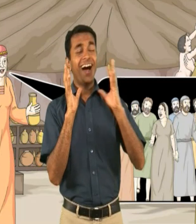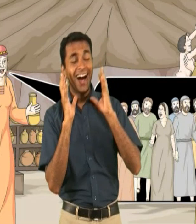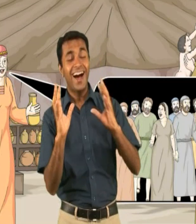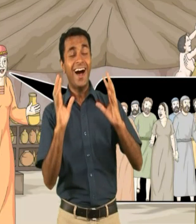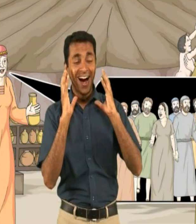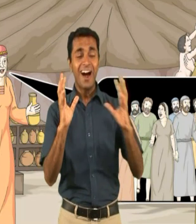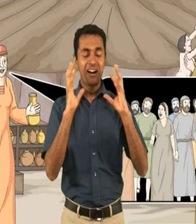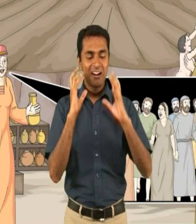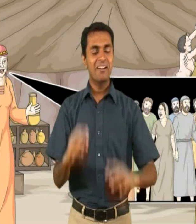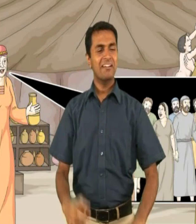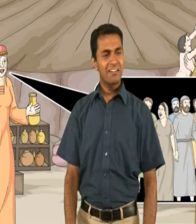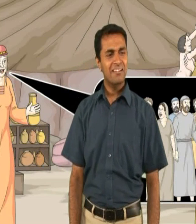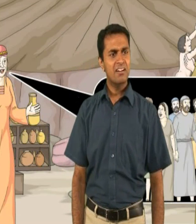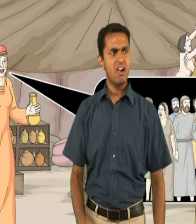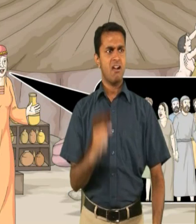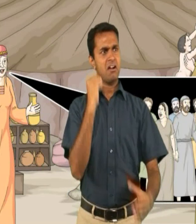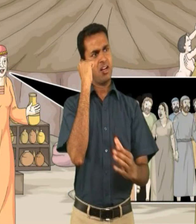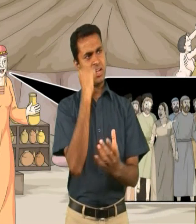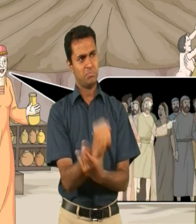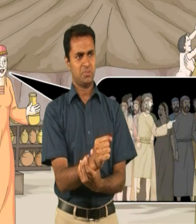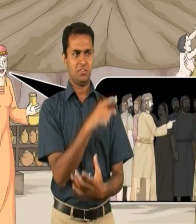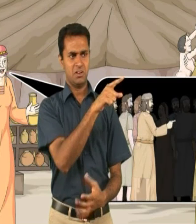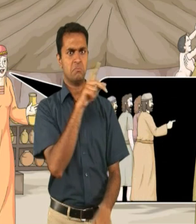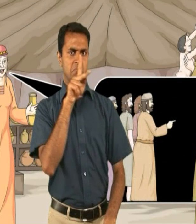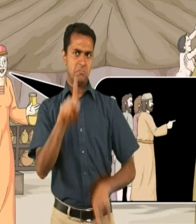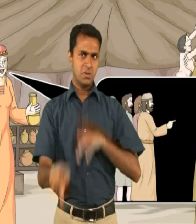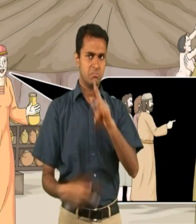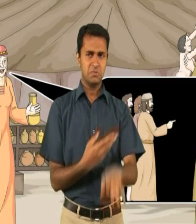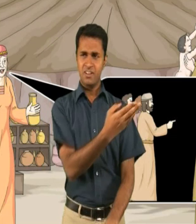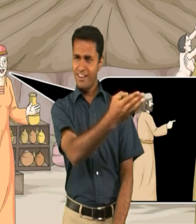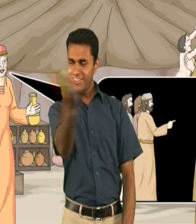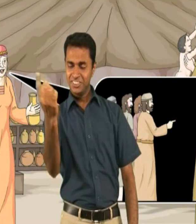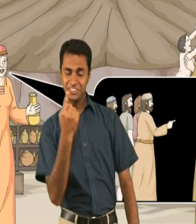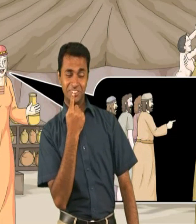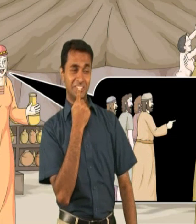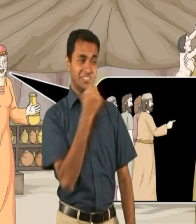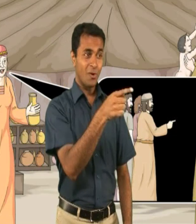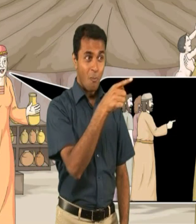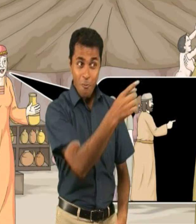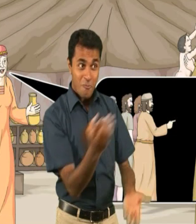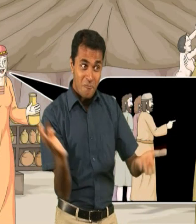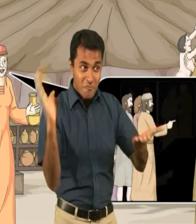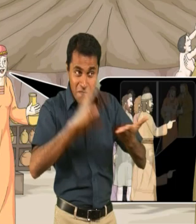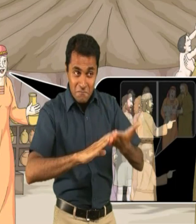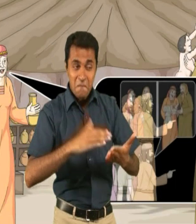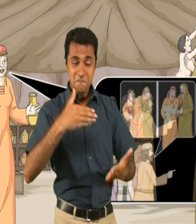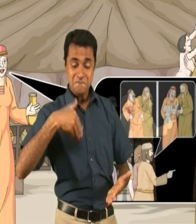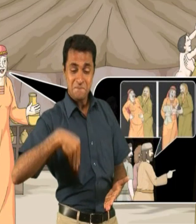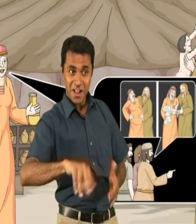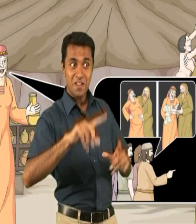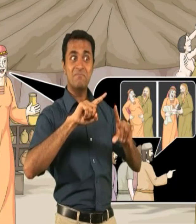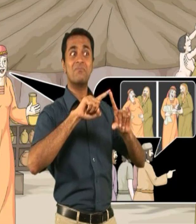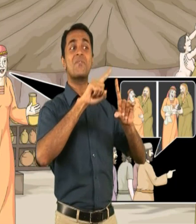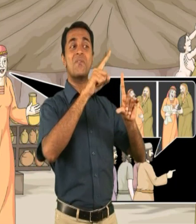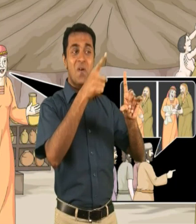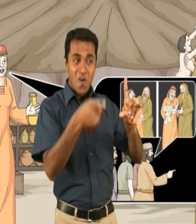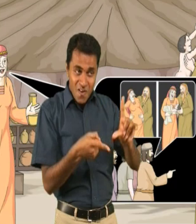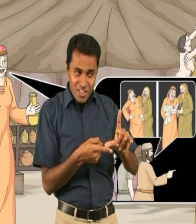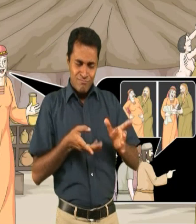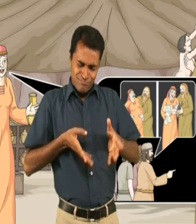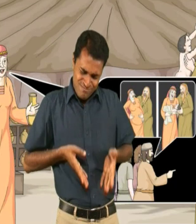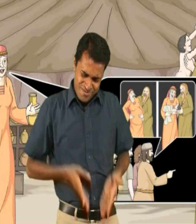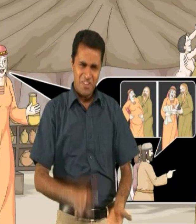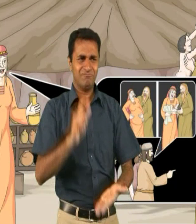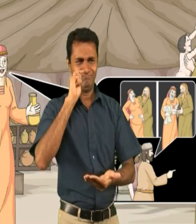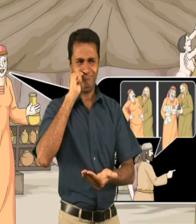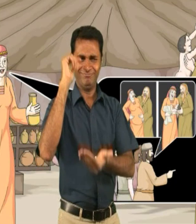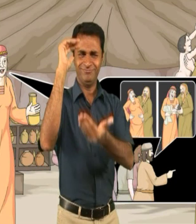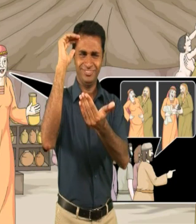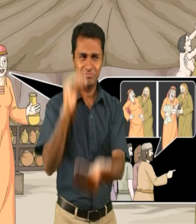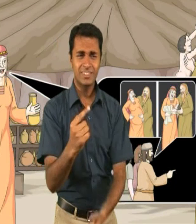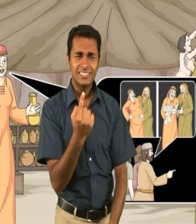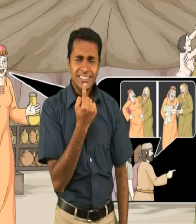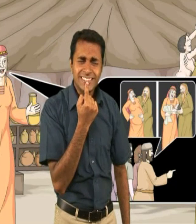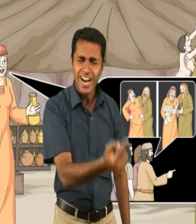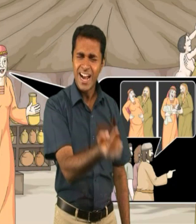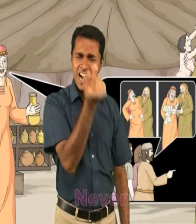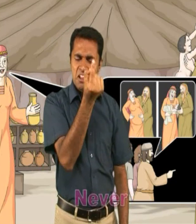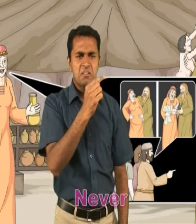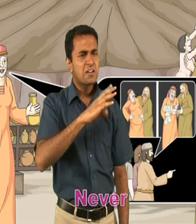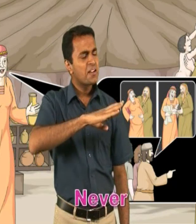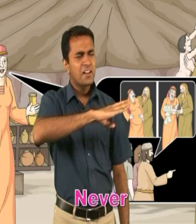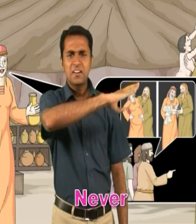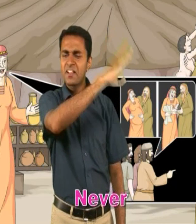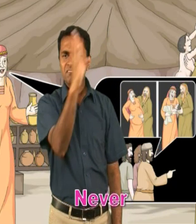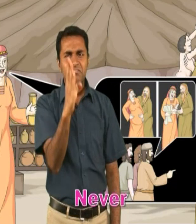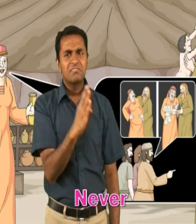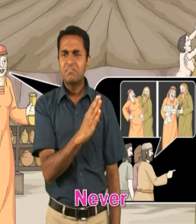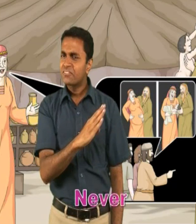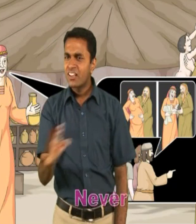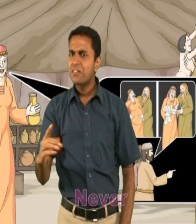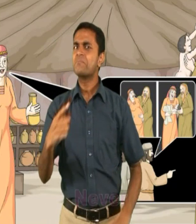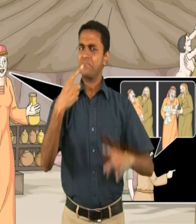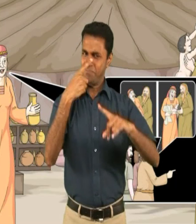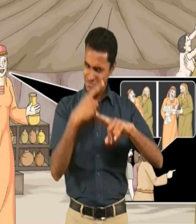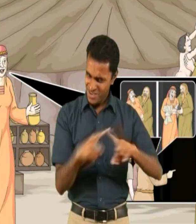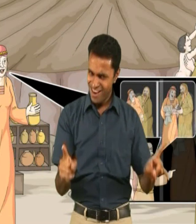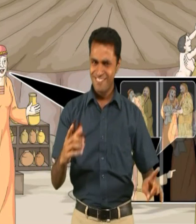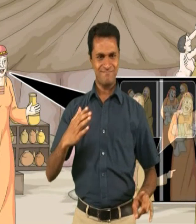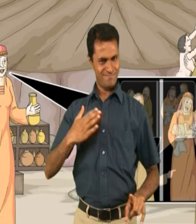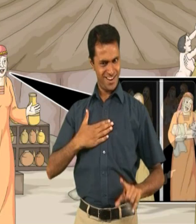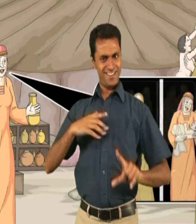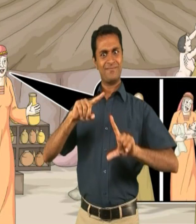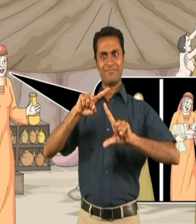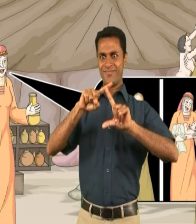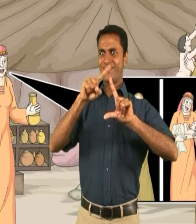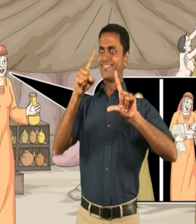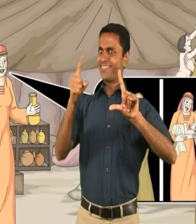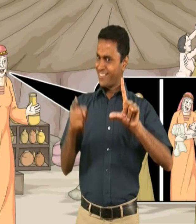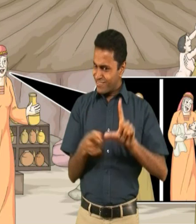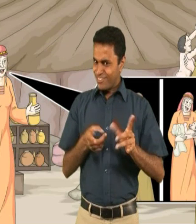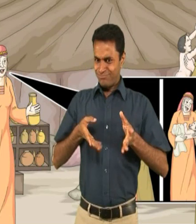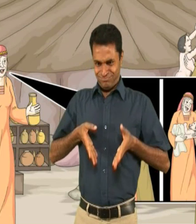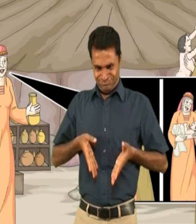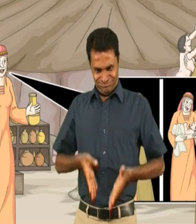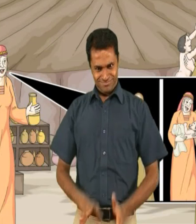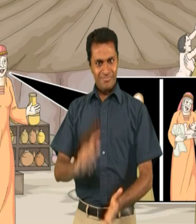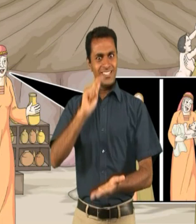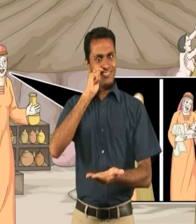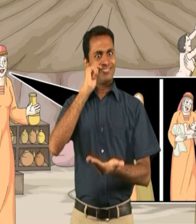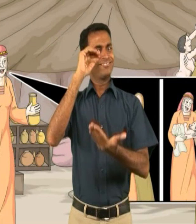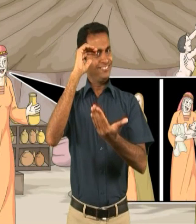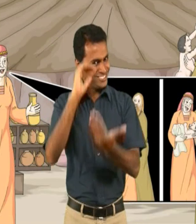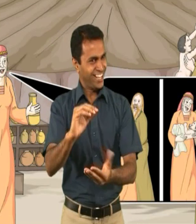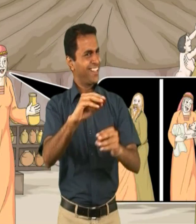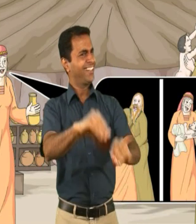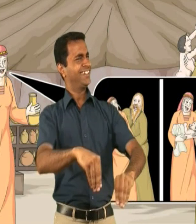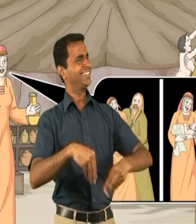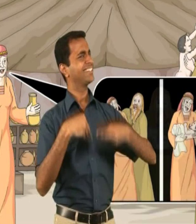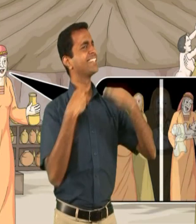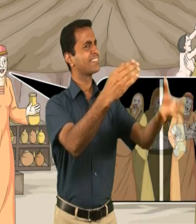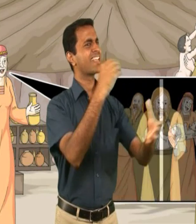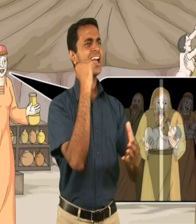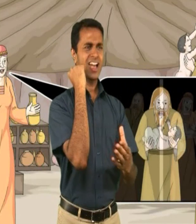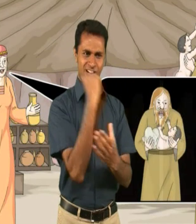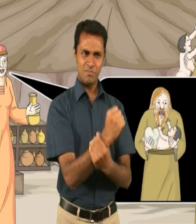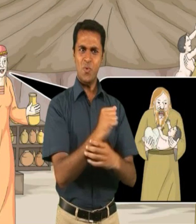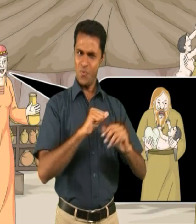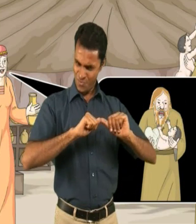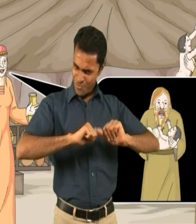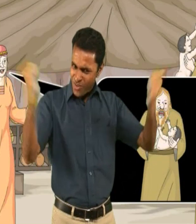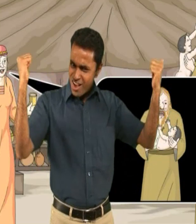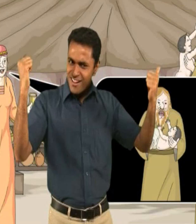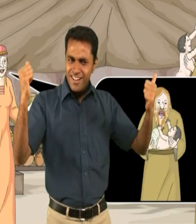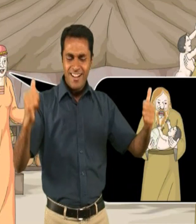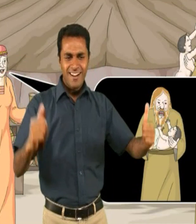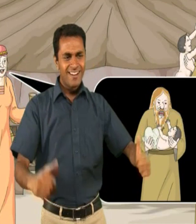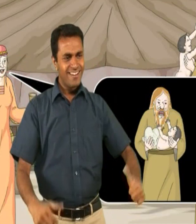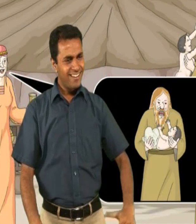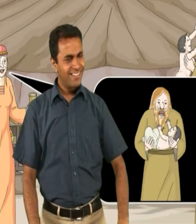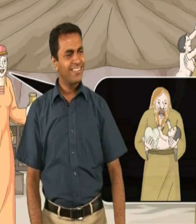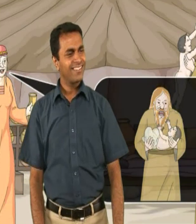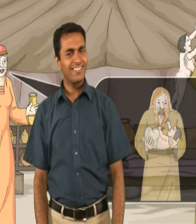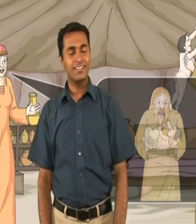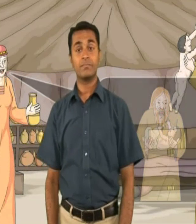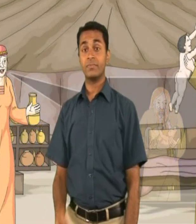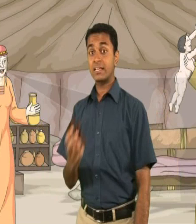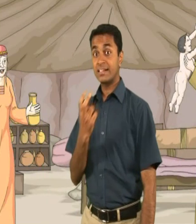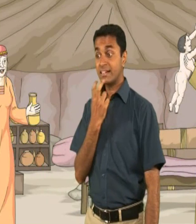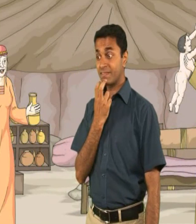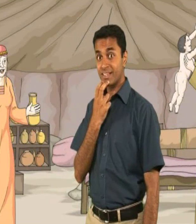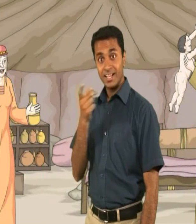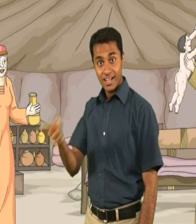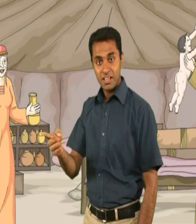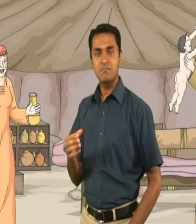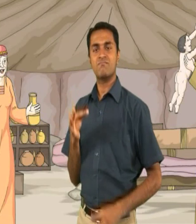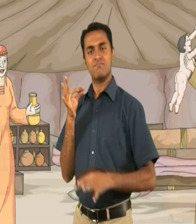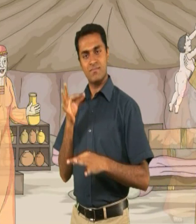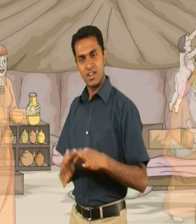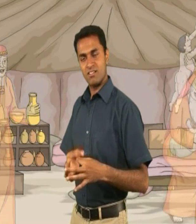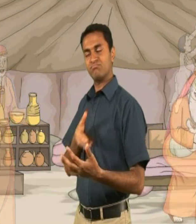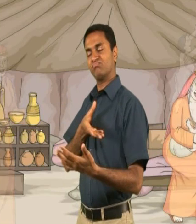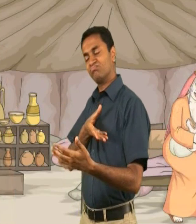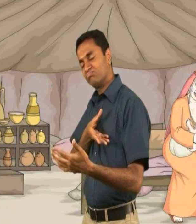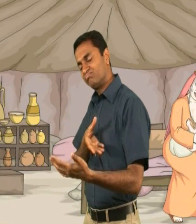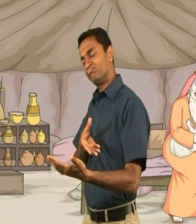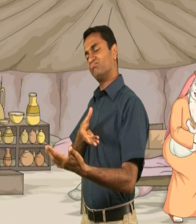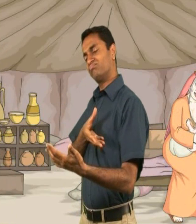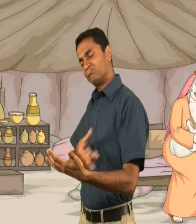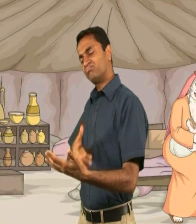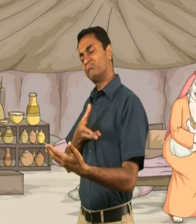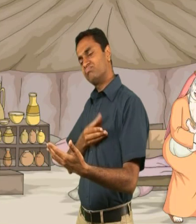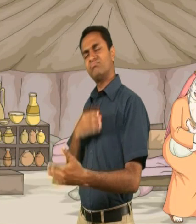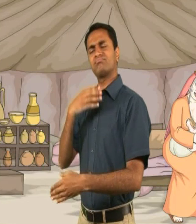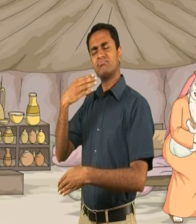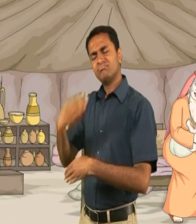She added, “Who would have told Abraham that Sarah would nurse children? Yet I have borne him a son in his old age.”